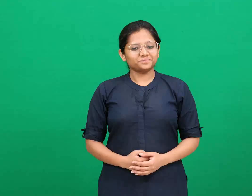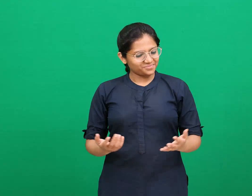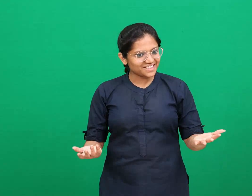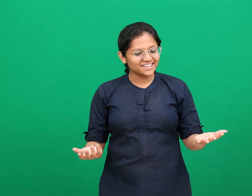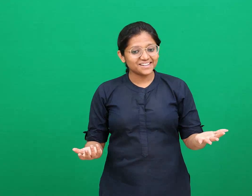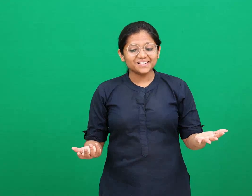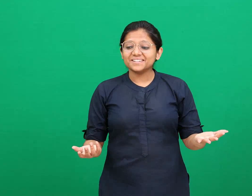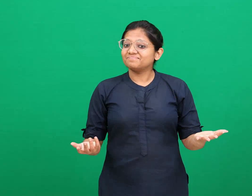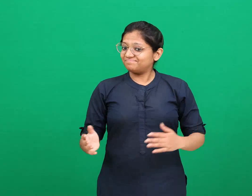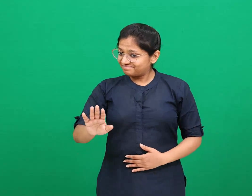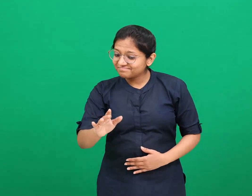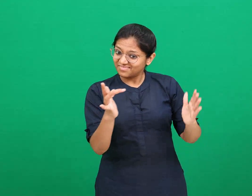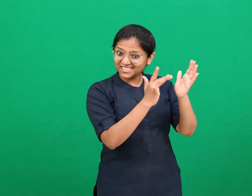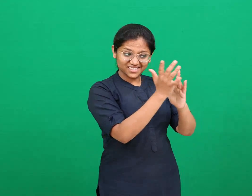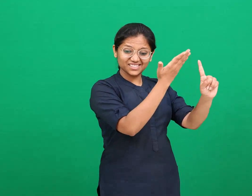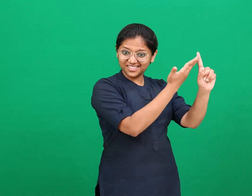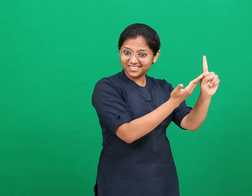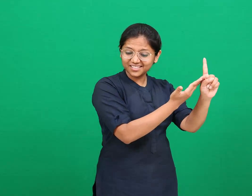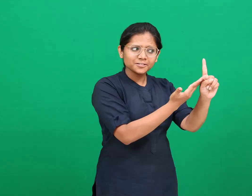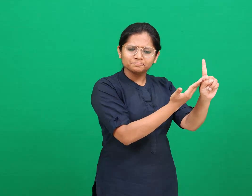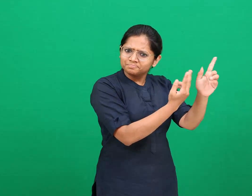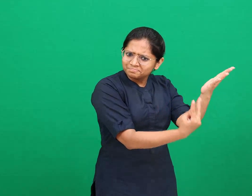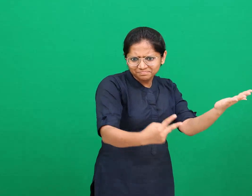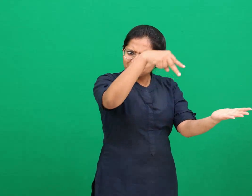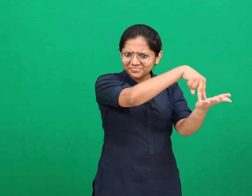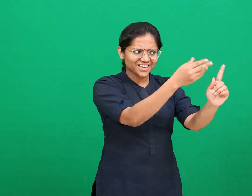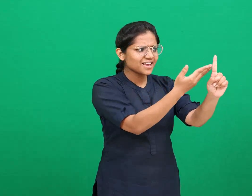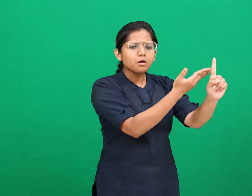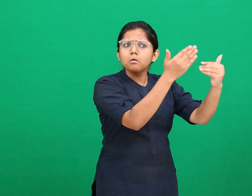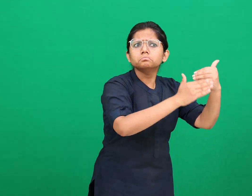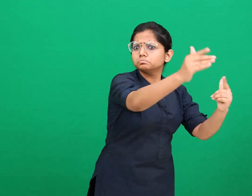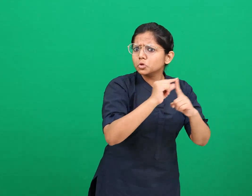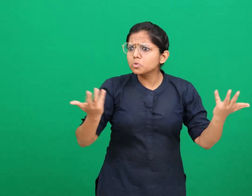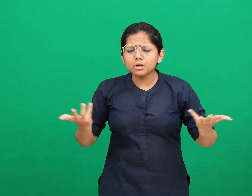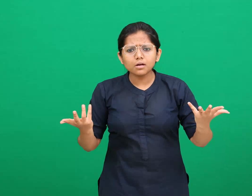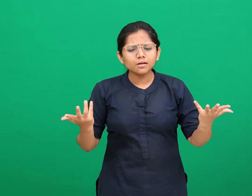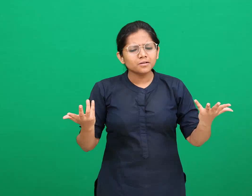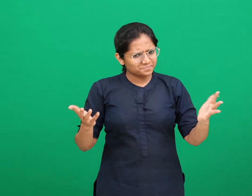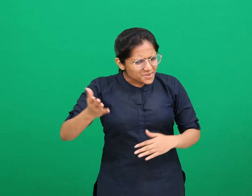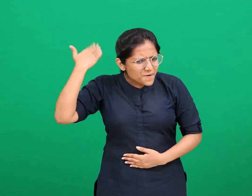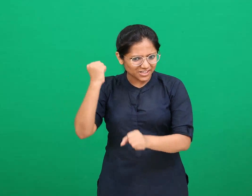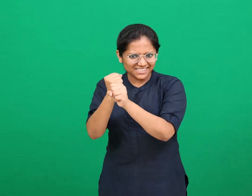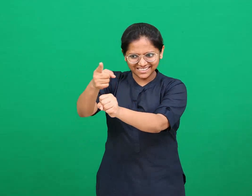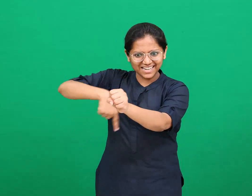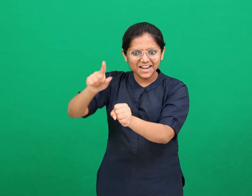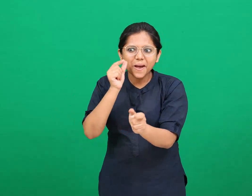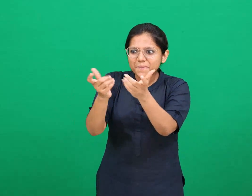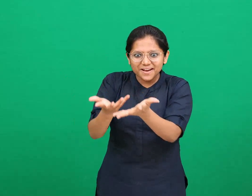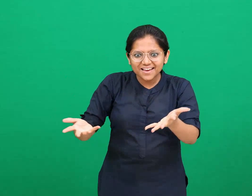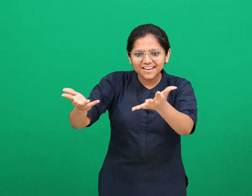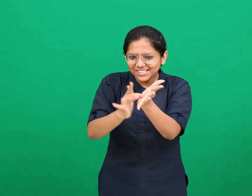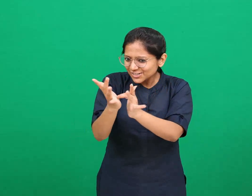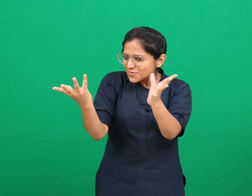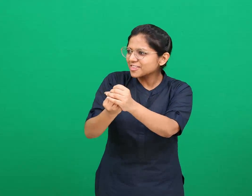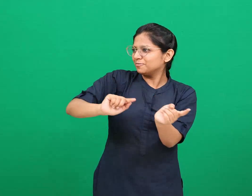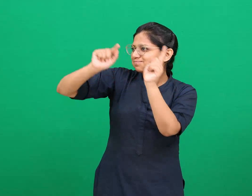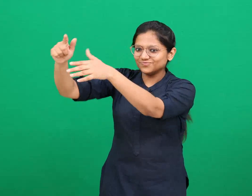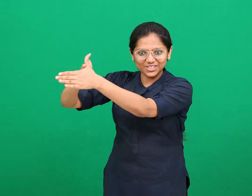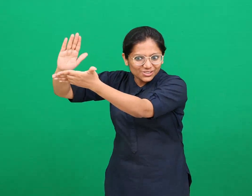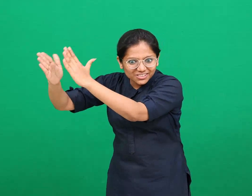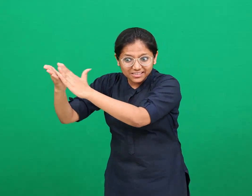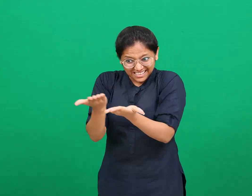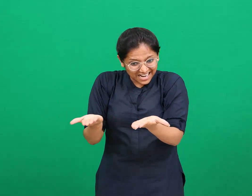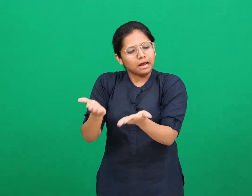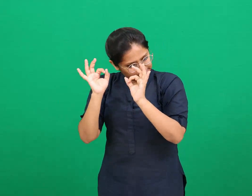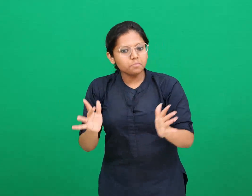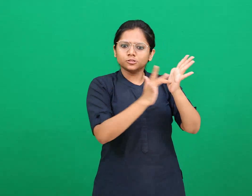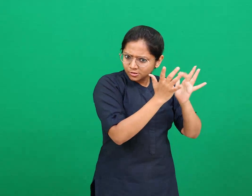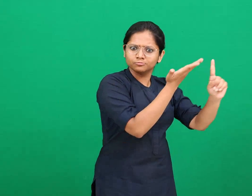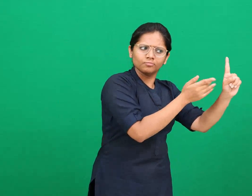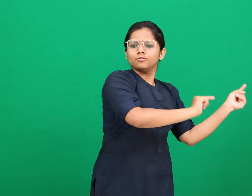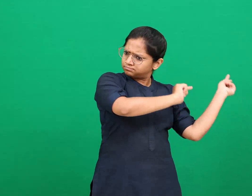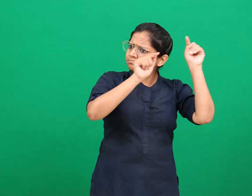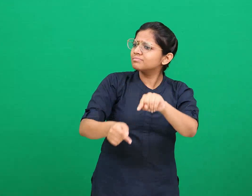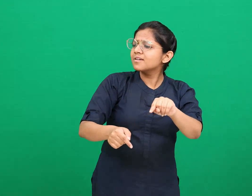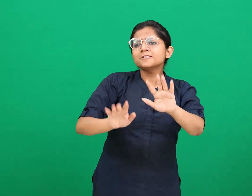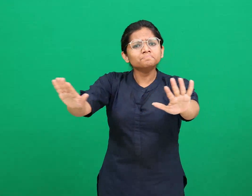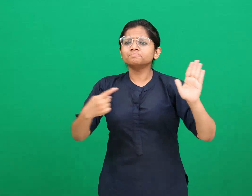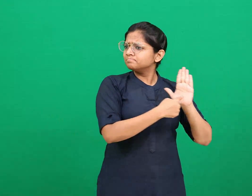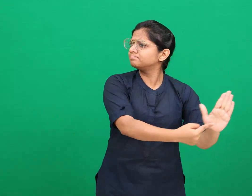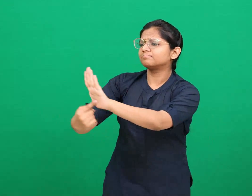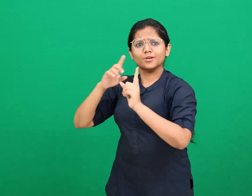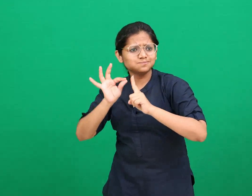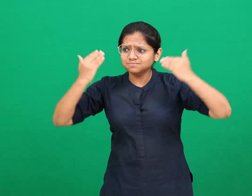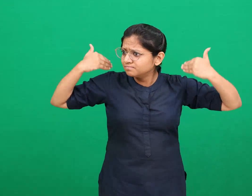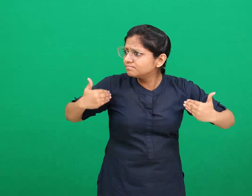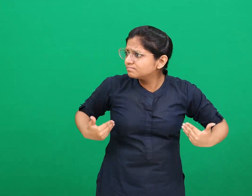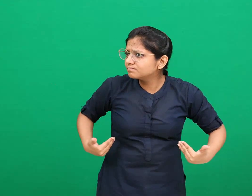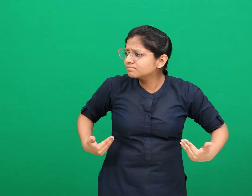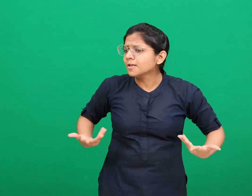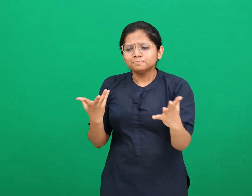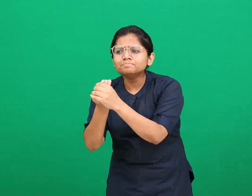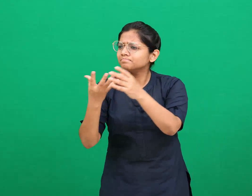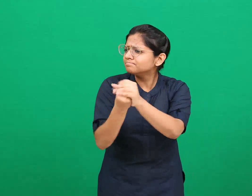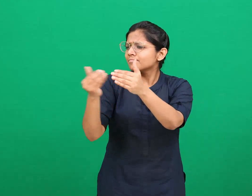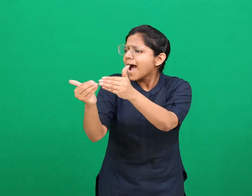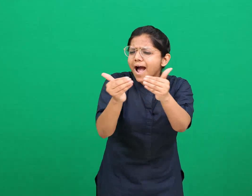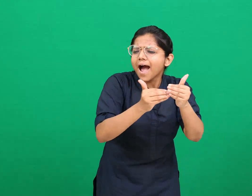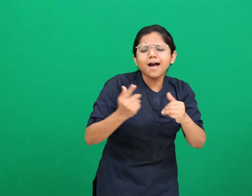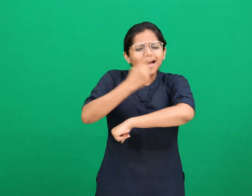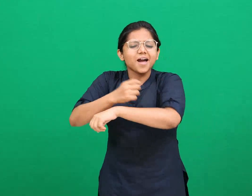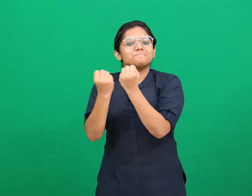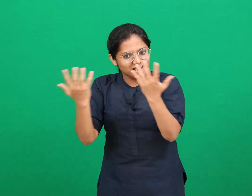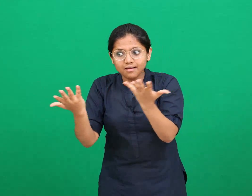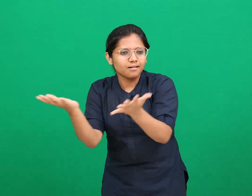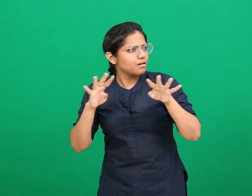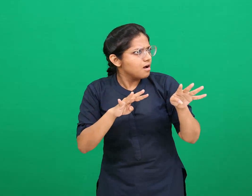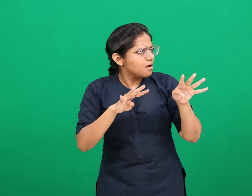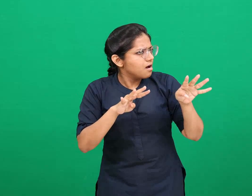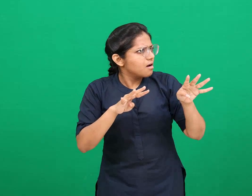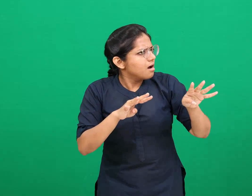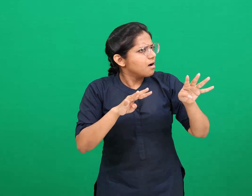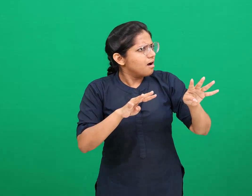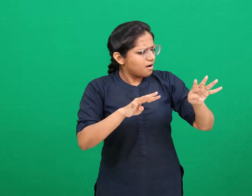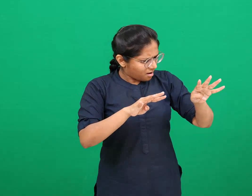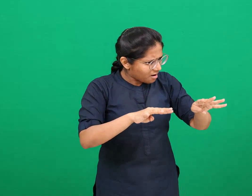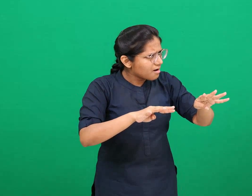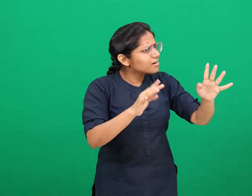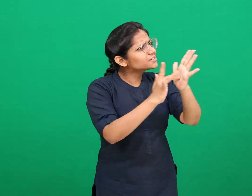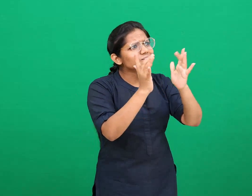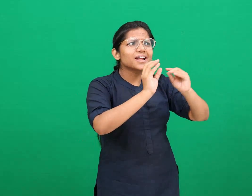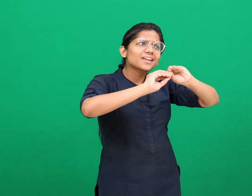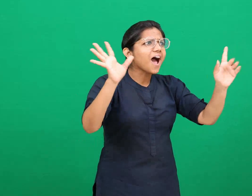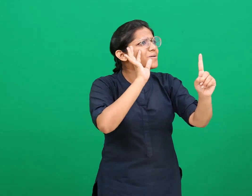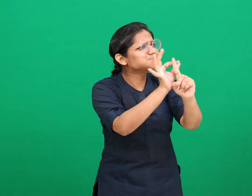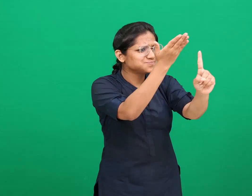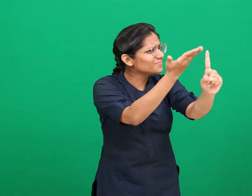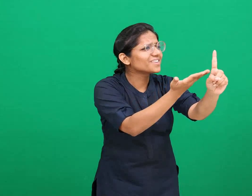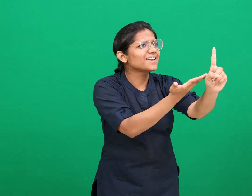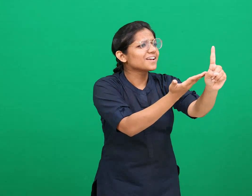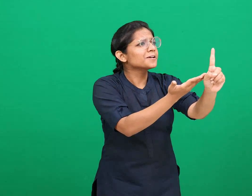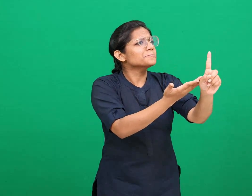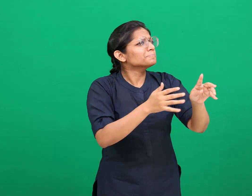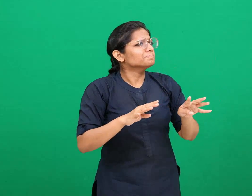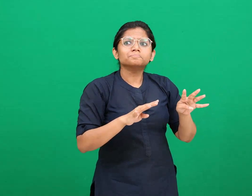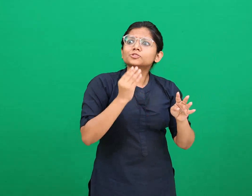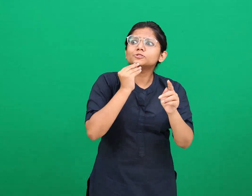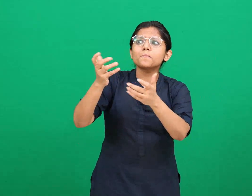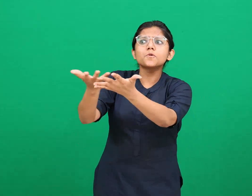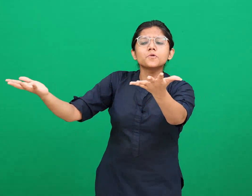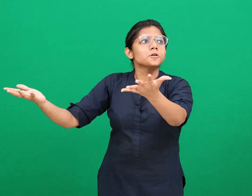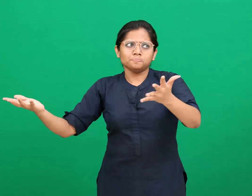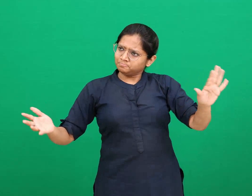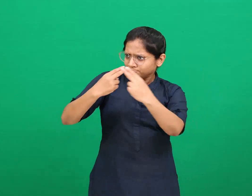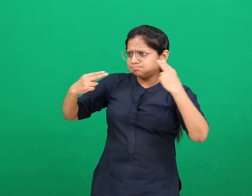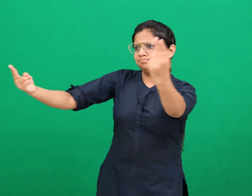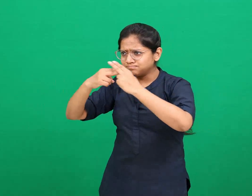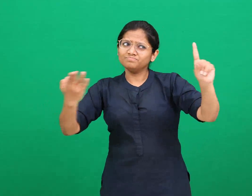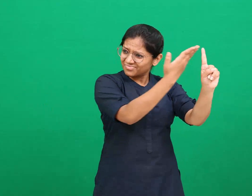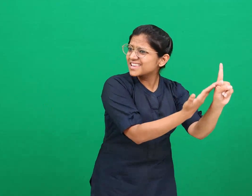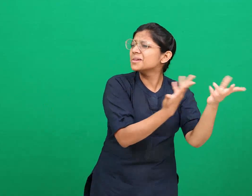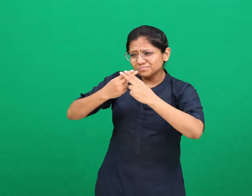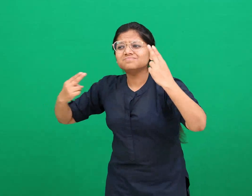and for many days He was seen by those who had accompanied Him from Galilee to Jerusalem. They are now His witnesses to our people.